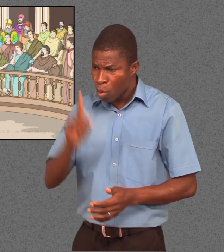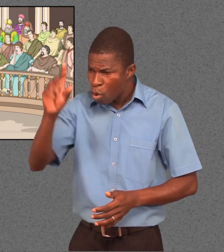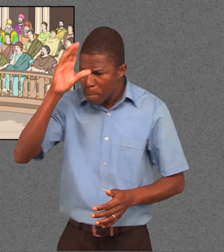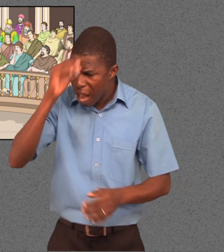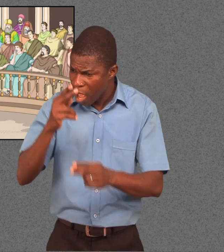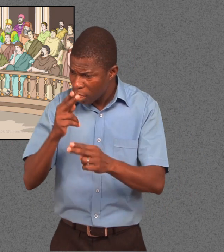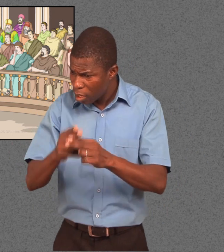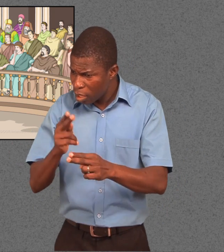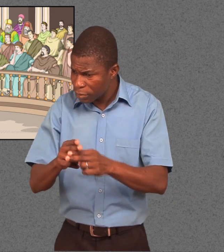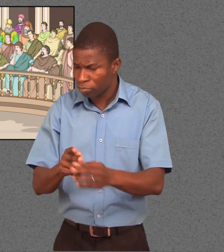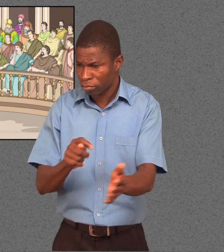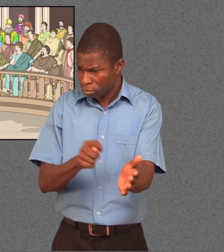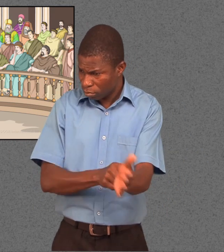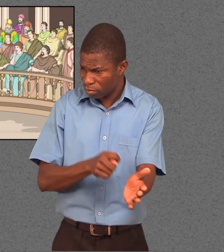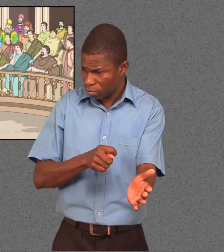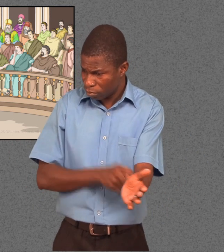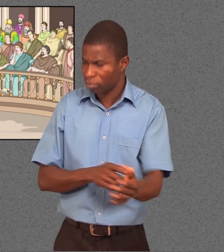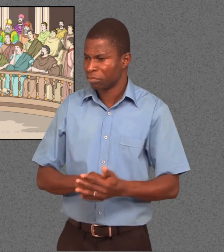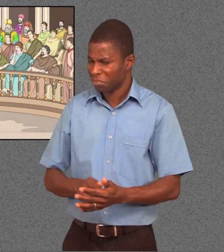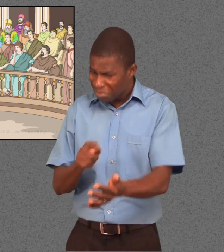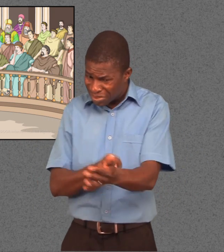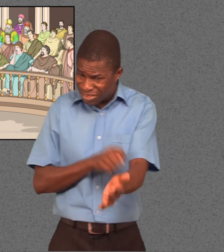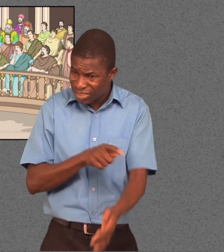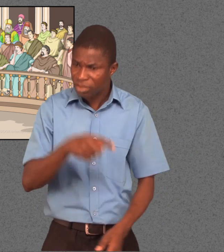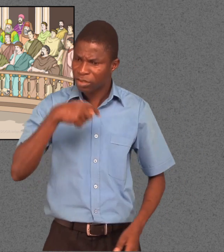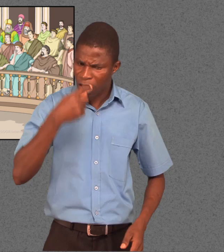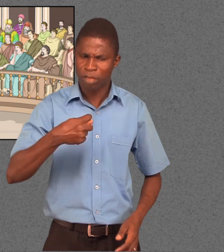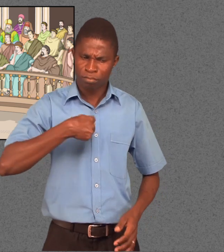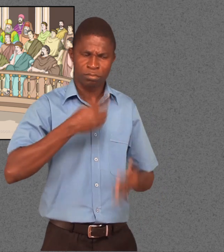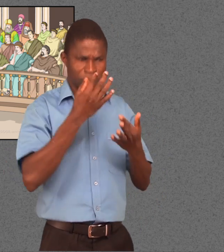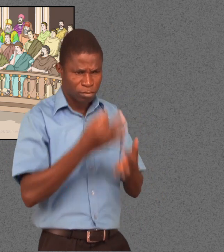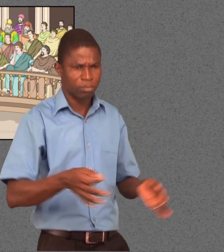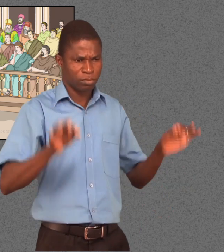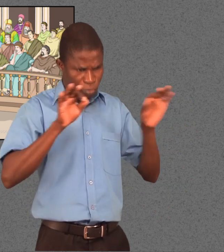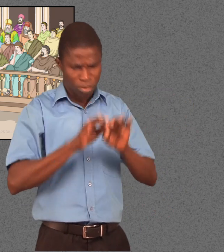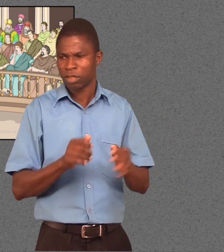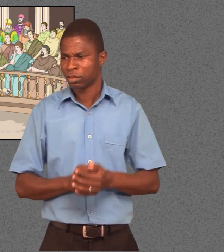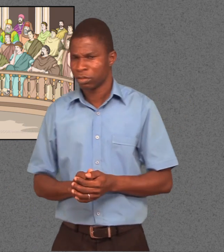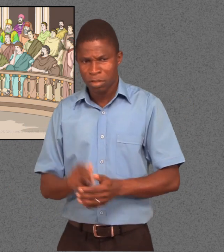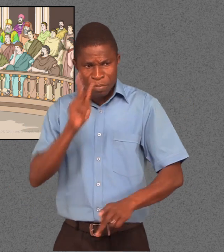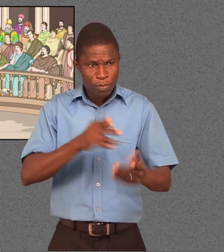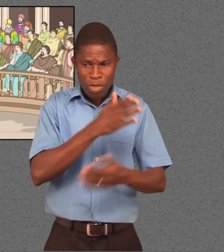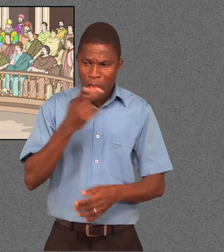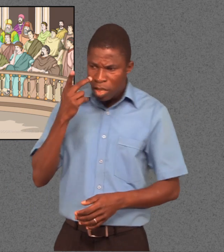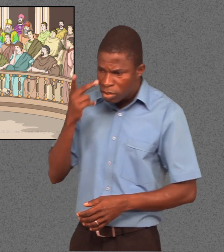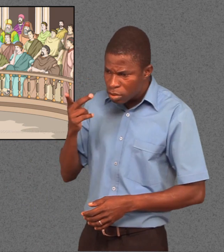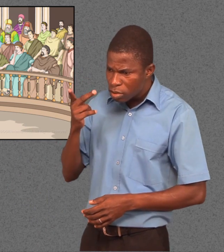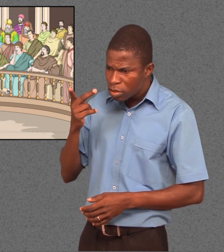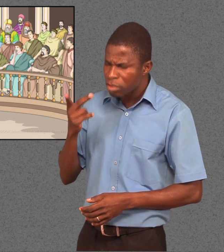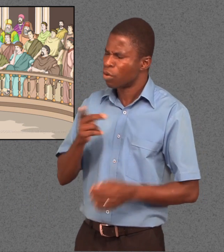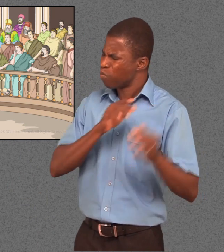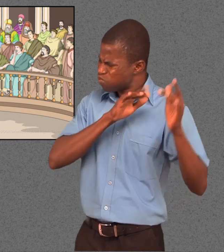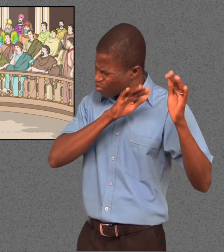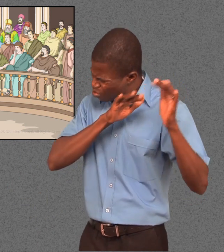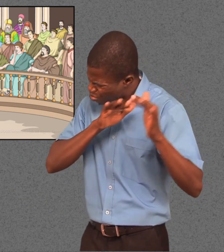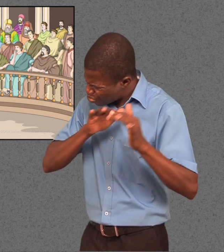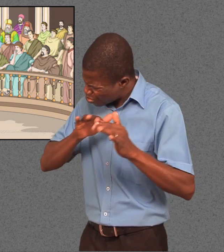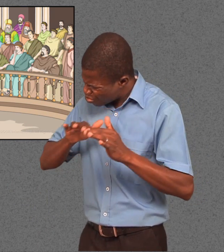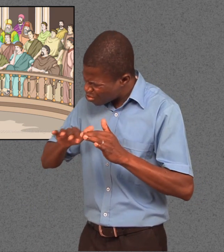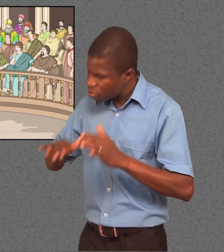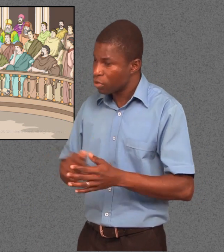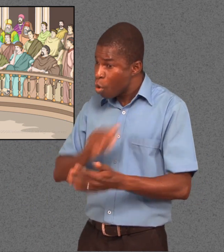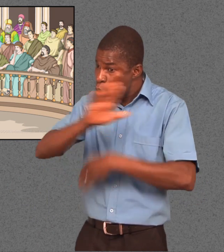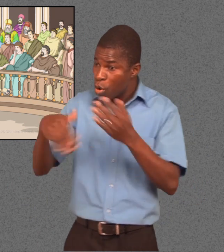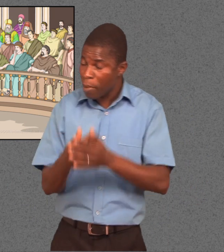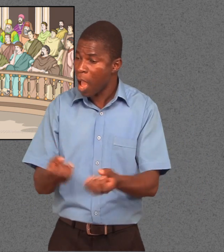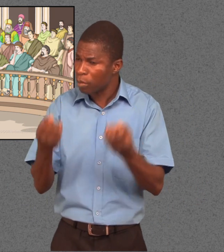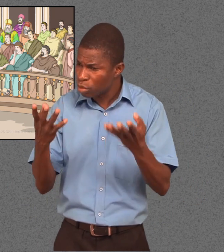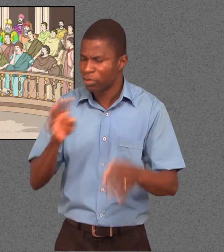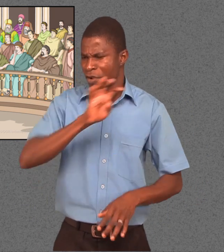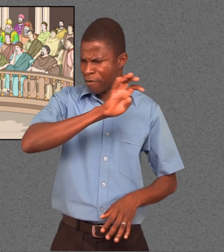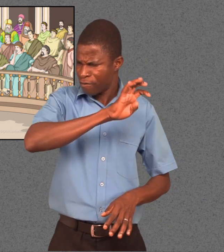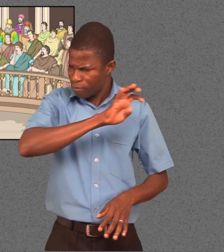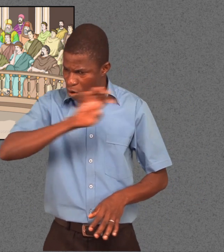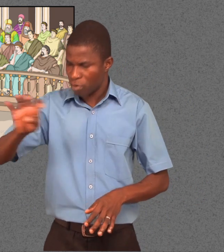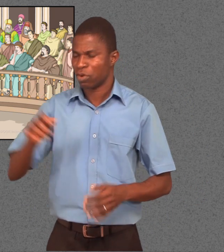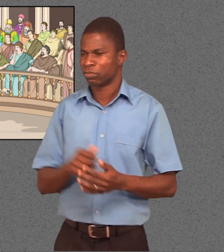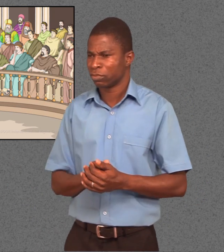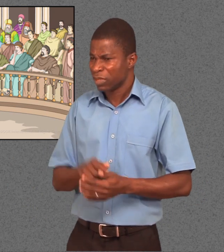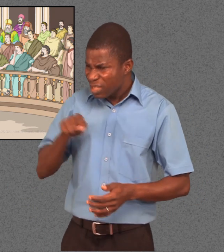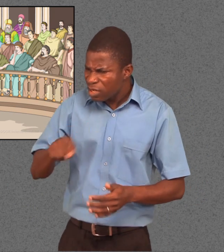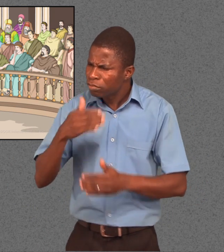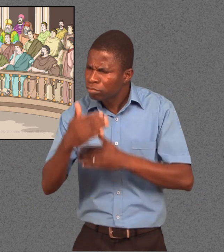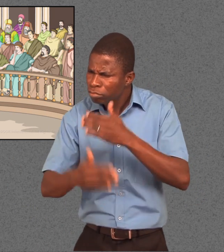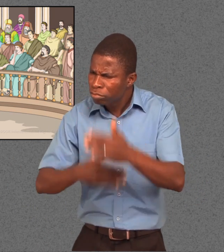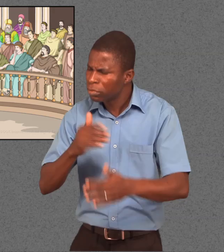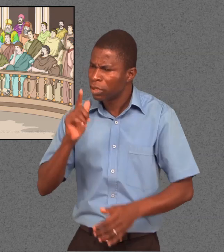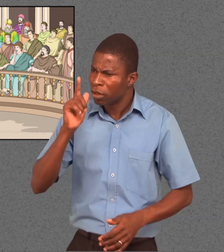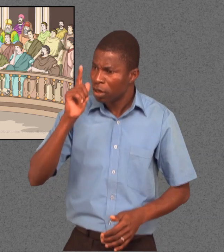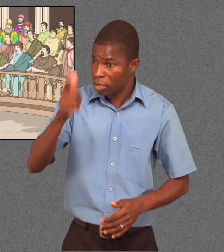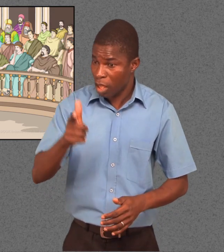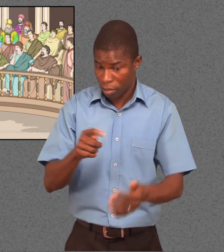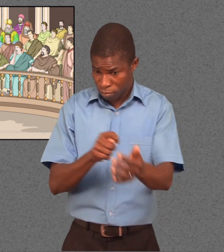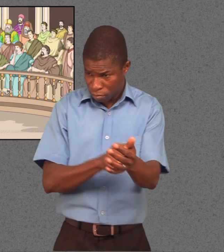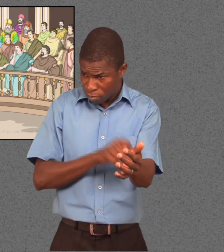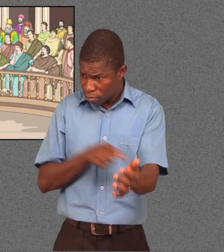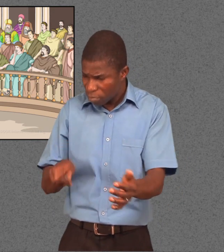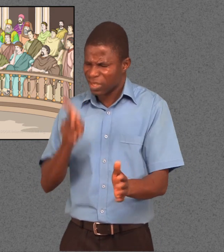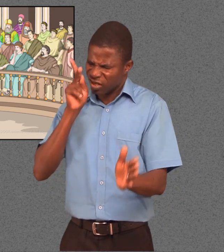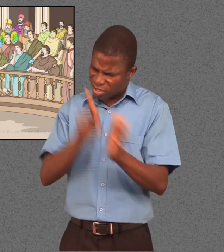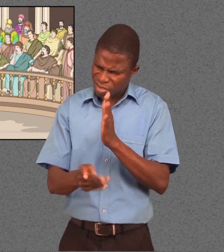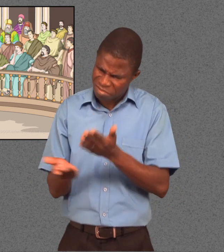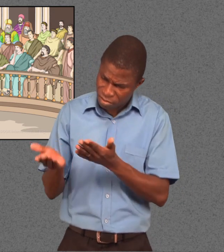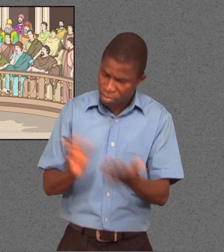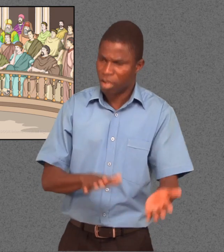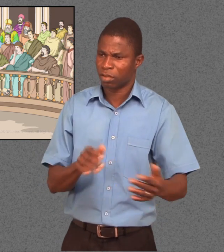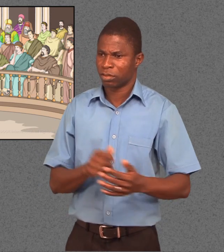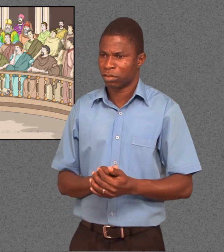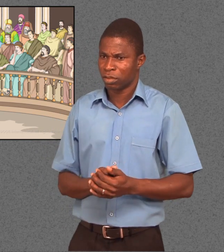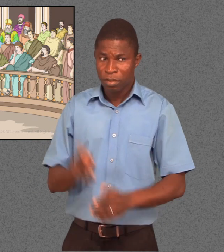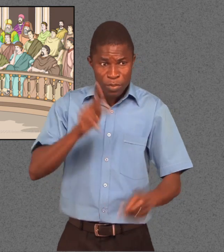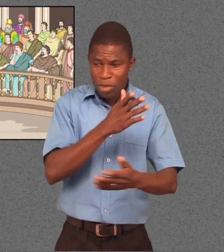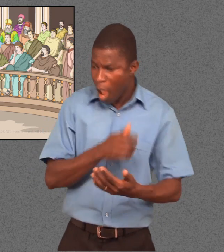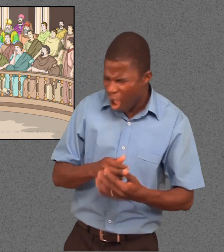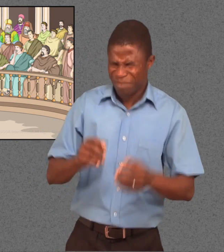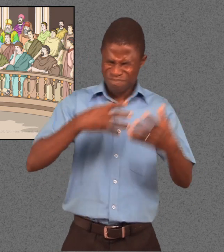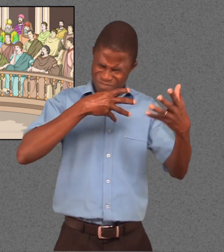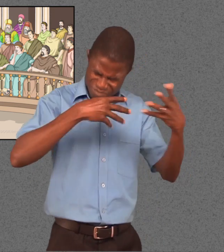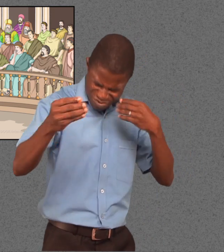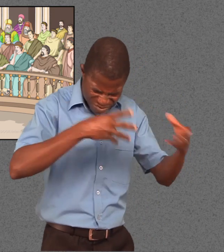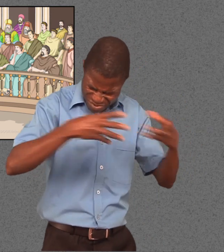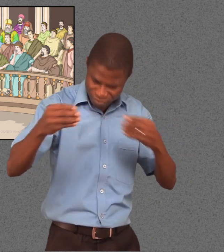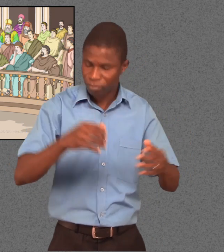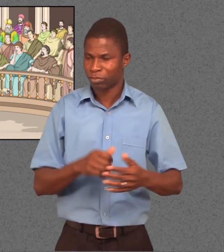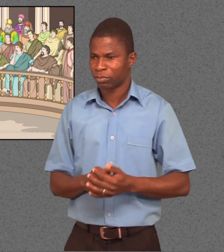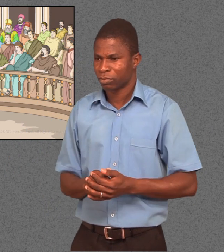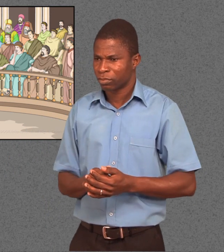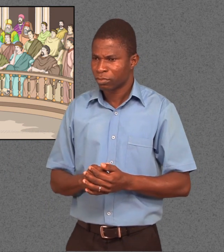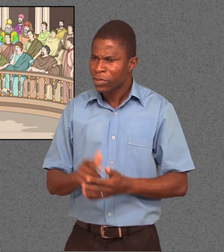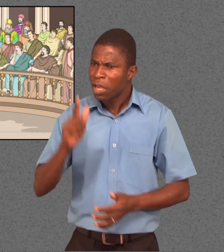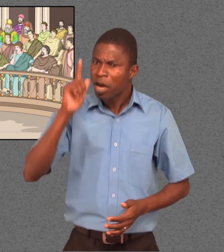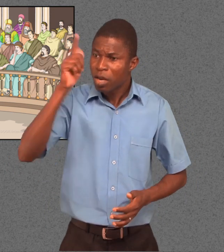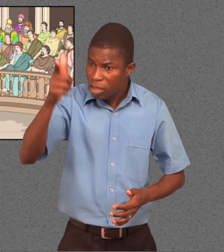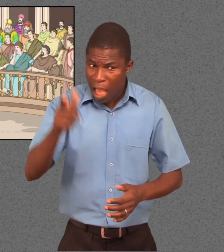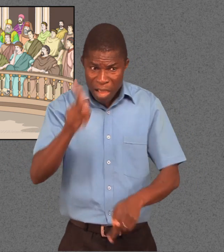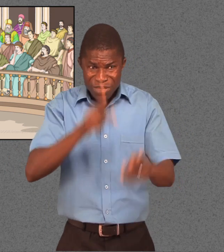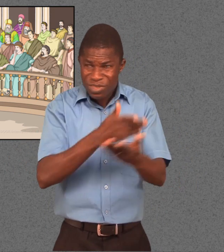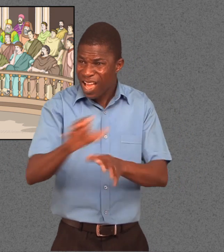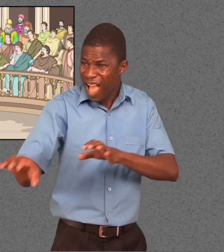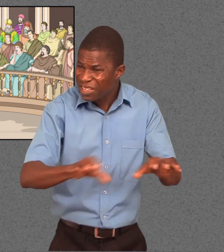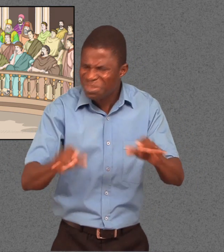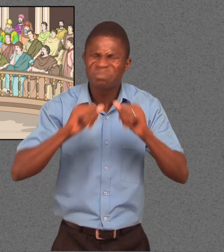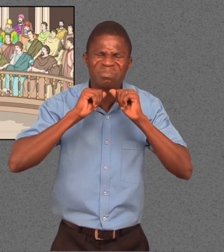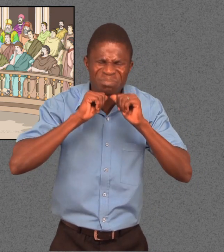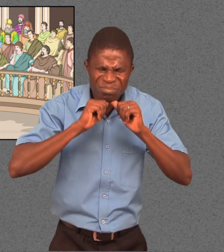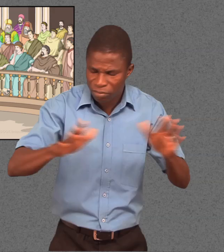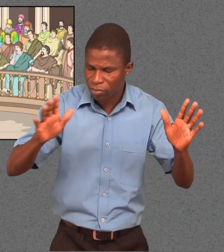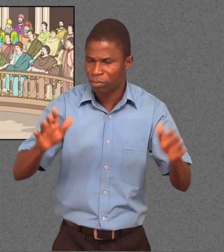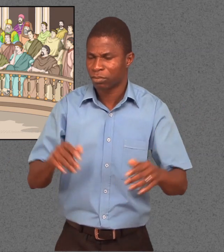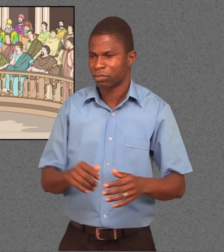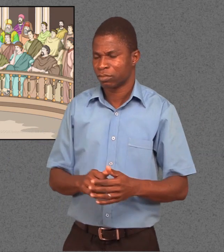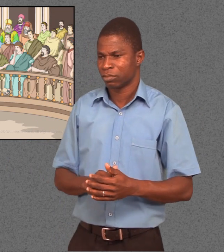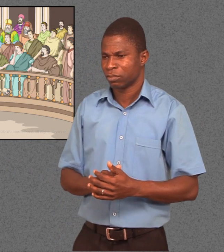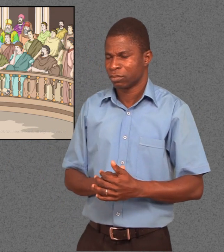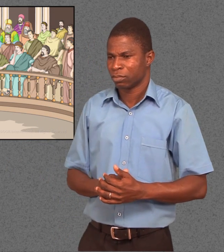Some time ago Theudas rose up, claiming to be somebody, and about four hundred men joined him.